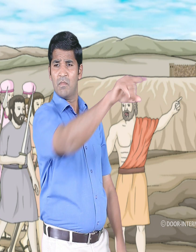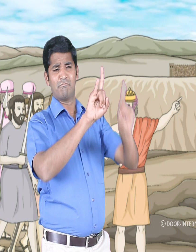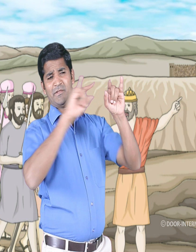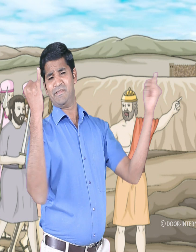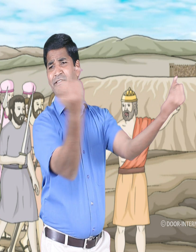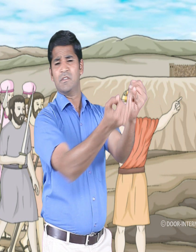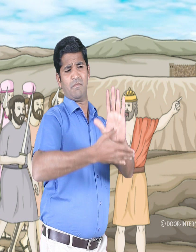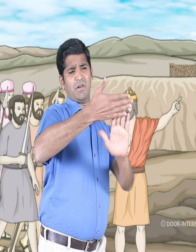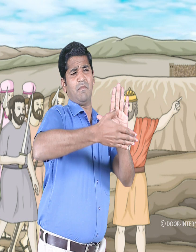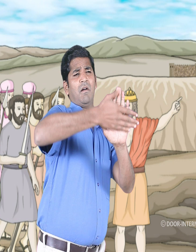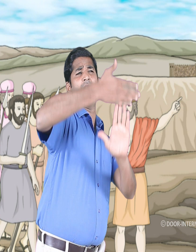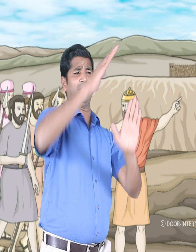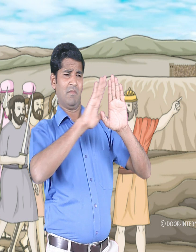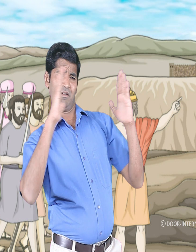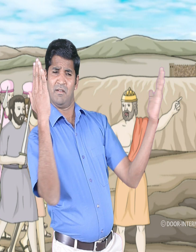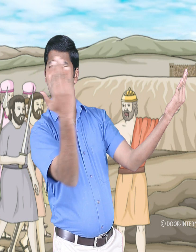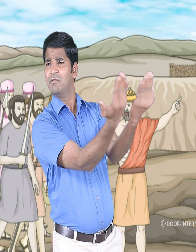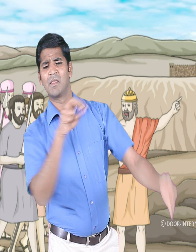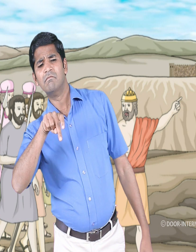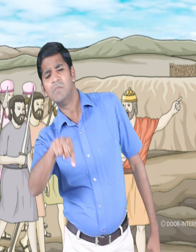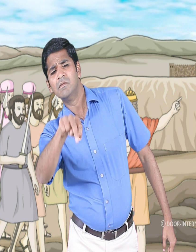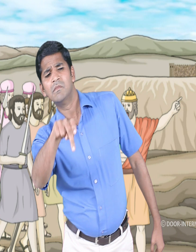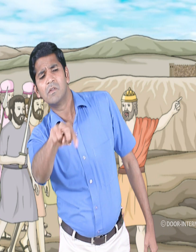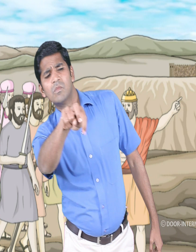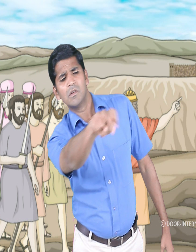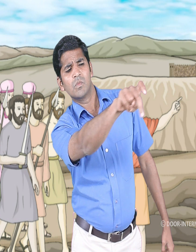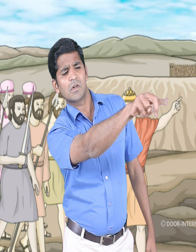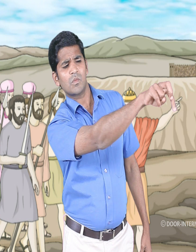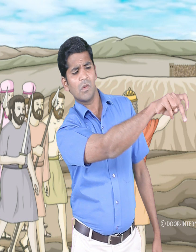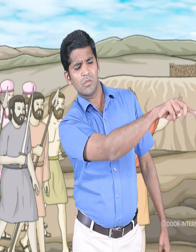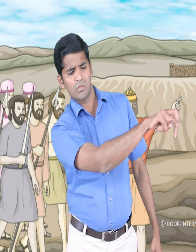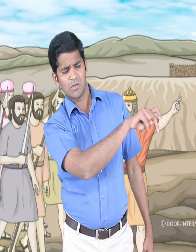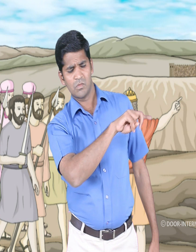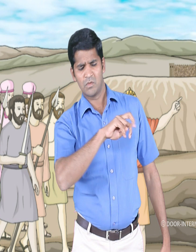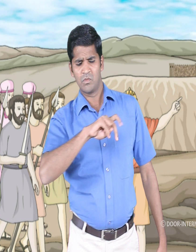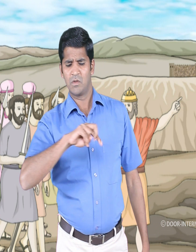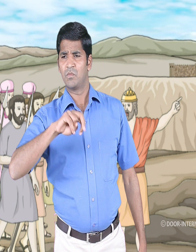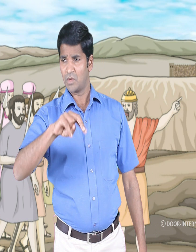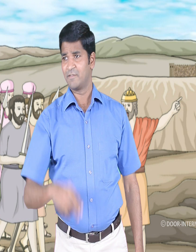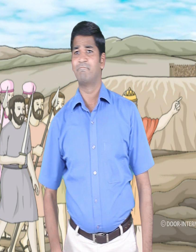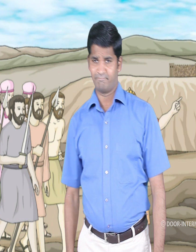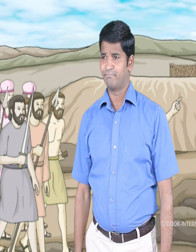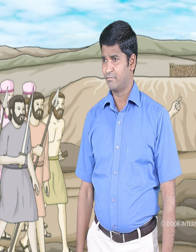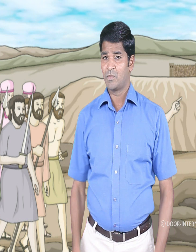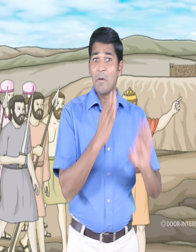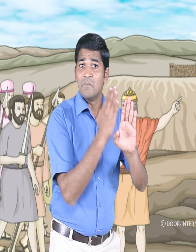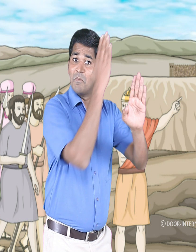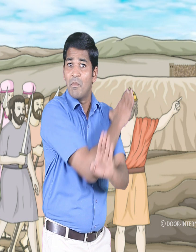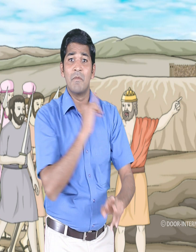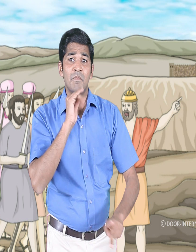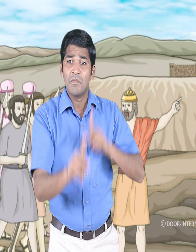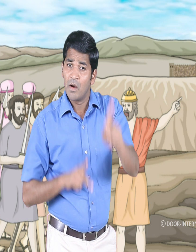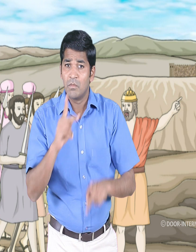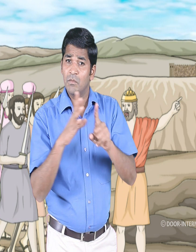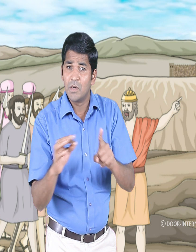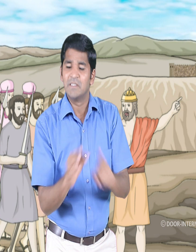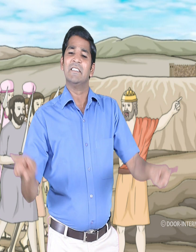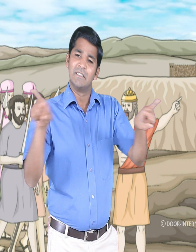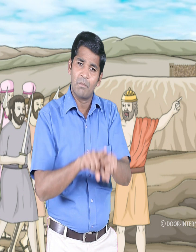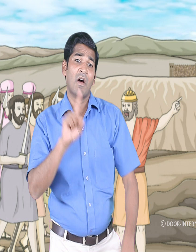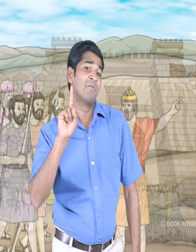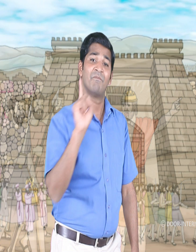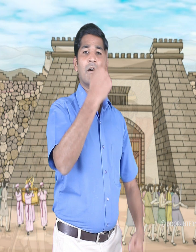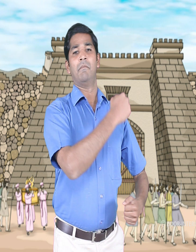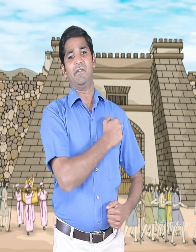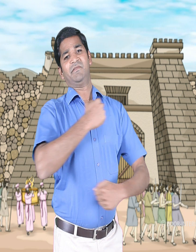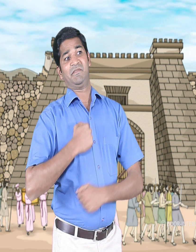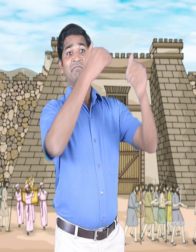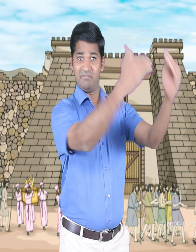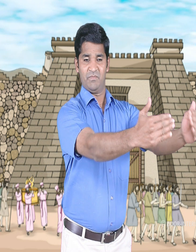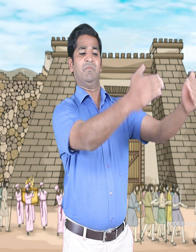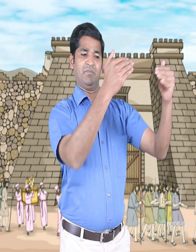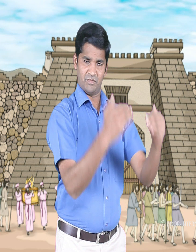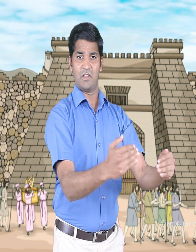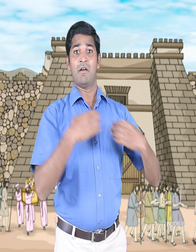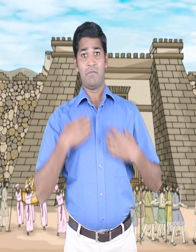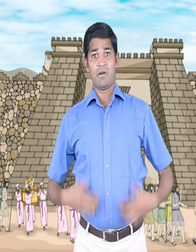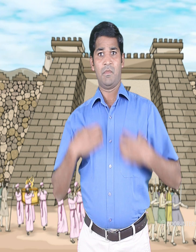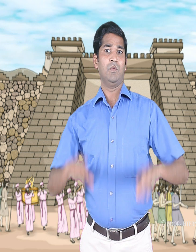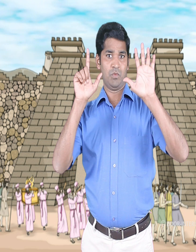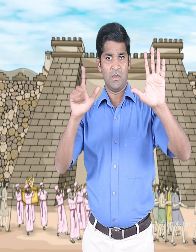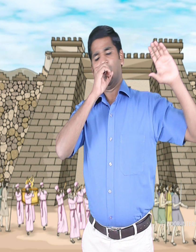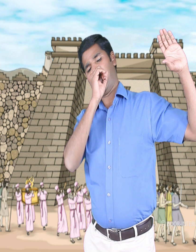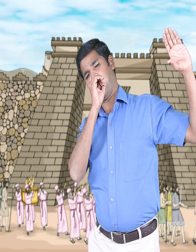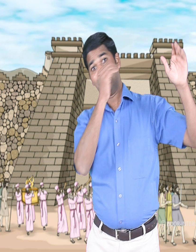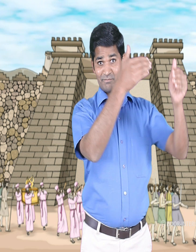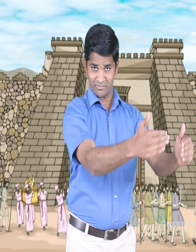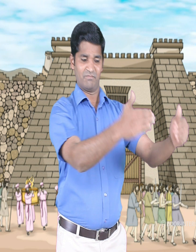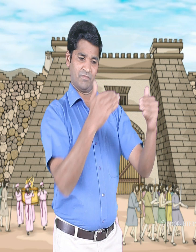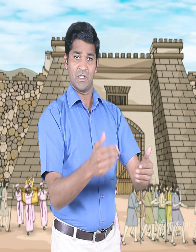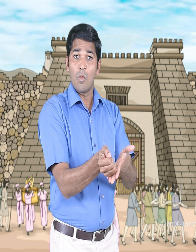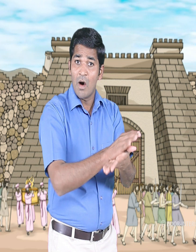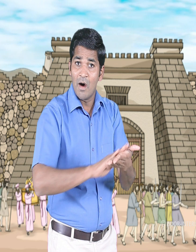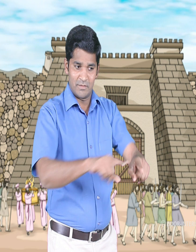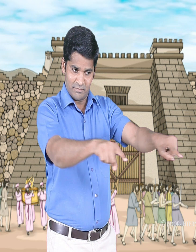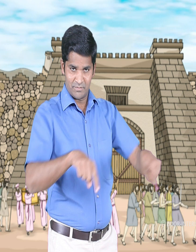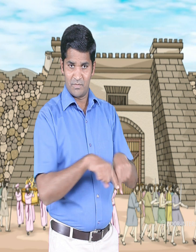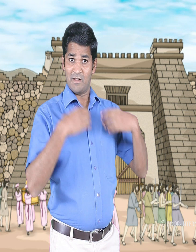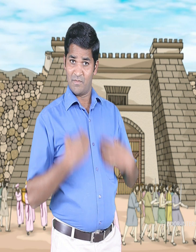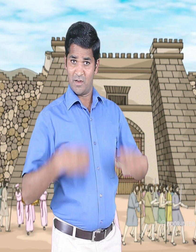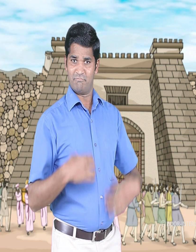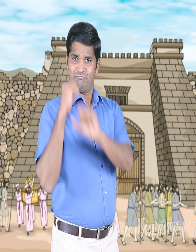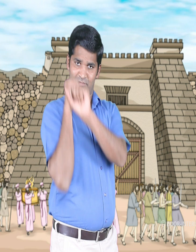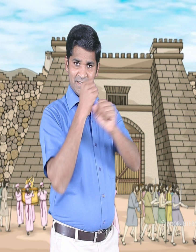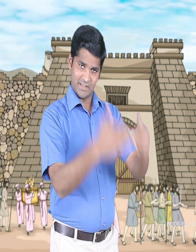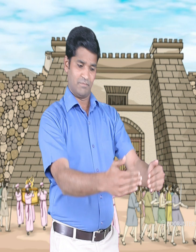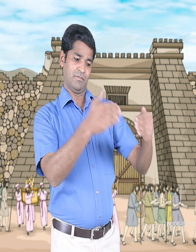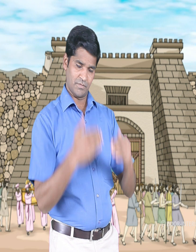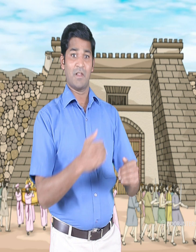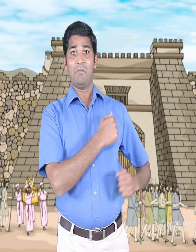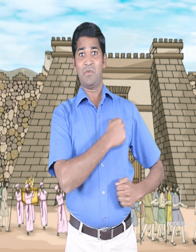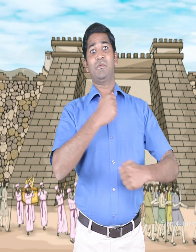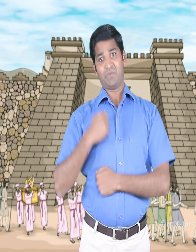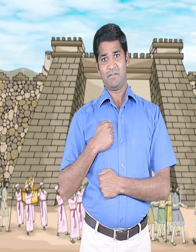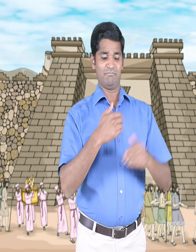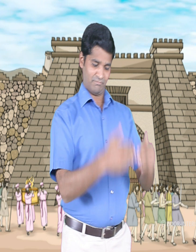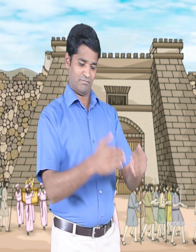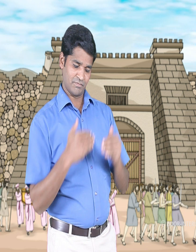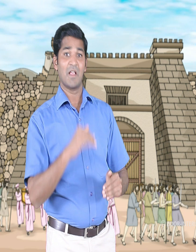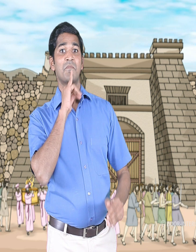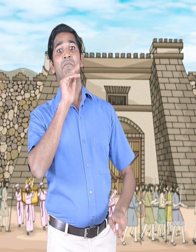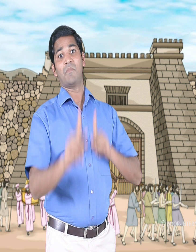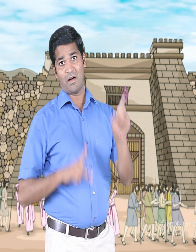And the seven priests carrying seven rams’ horns kept marching ahead of the ark of the LORD and blowing the horns.